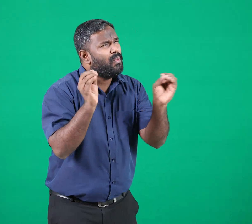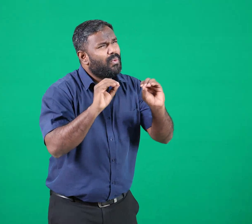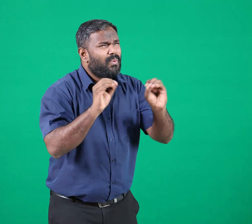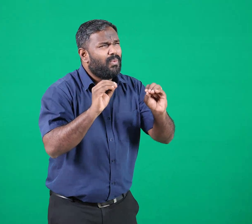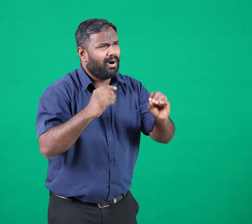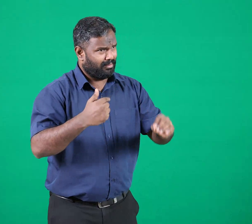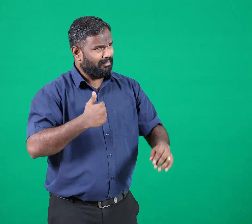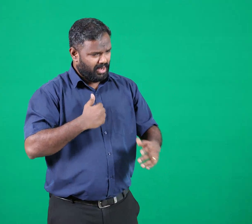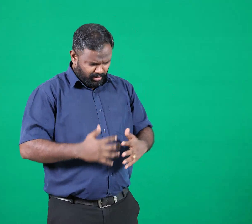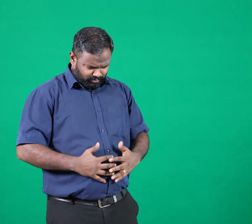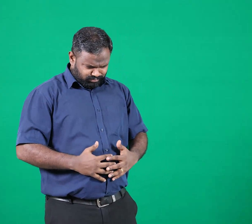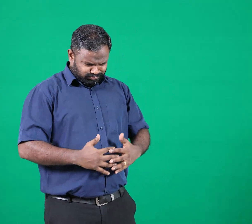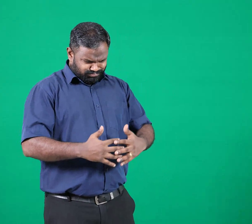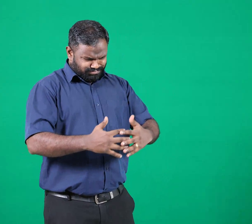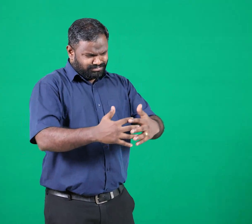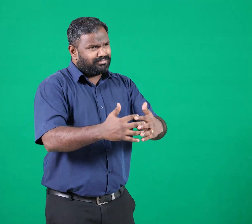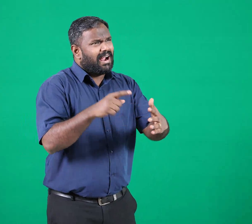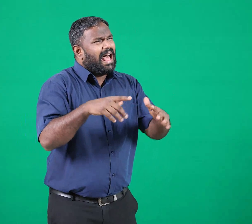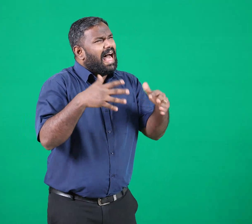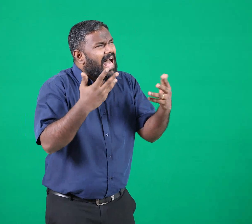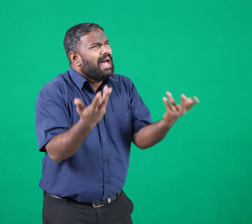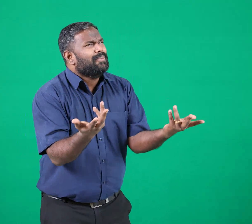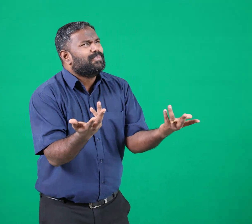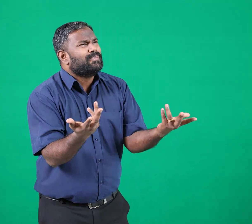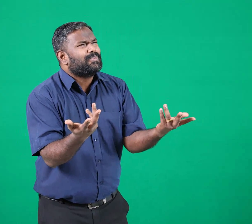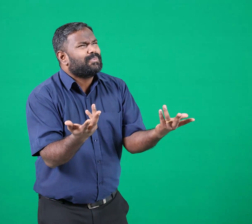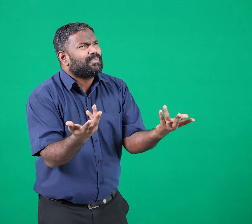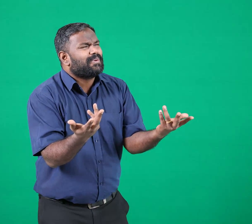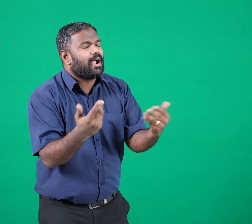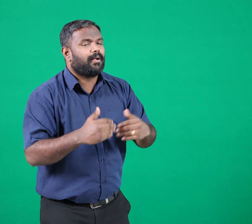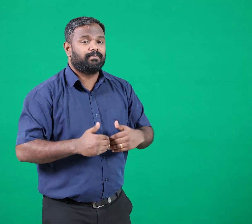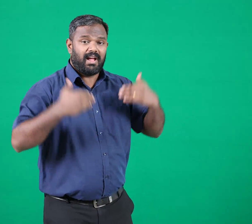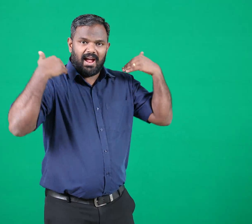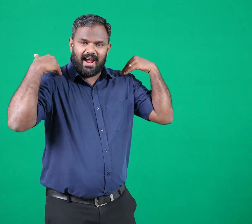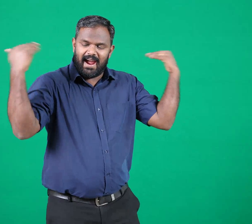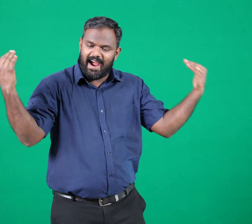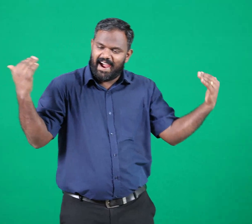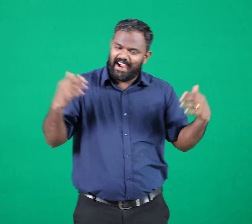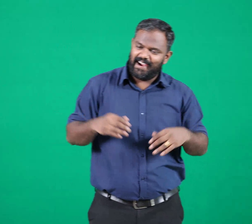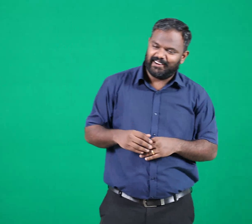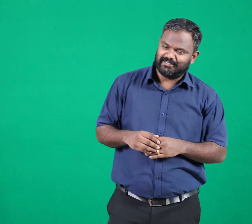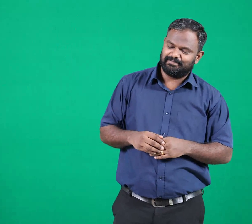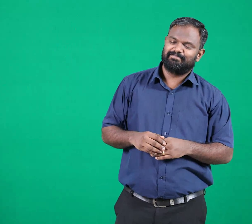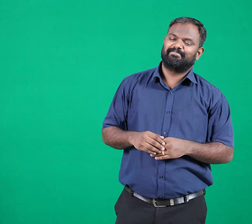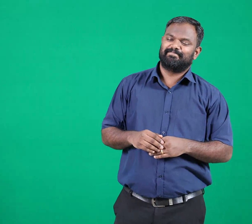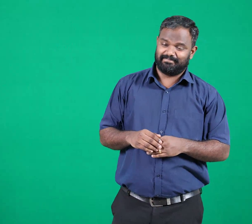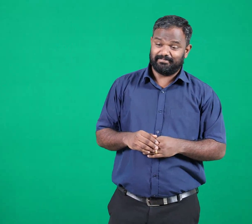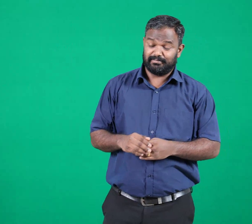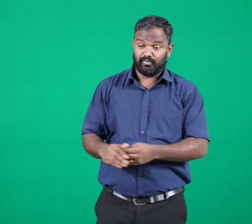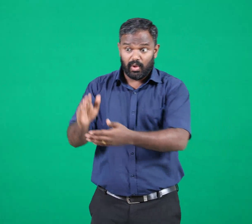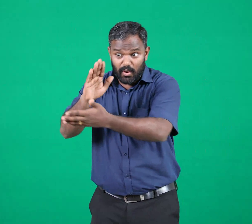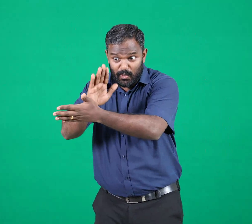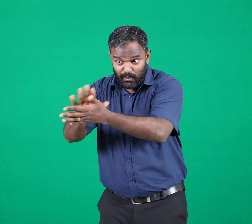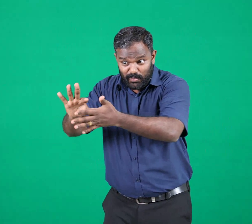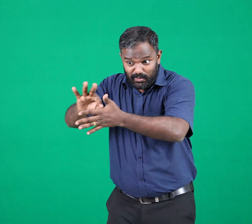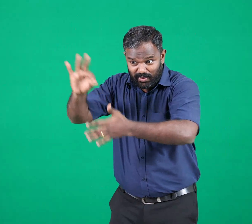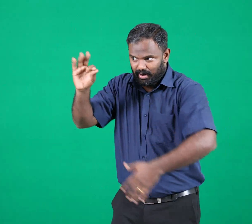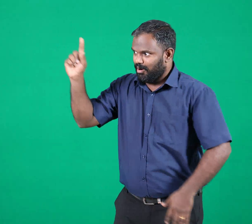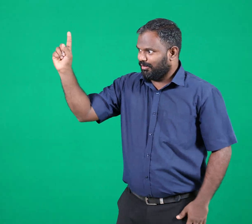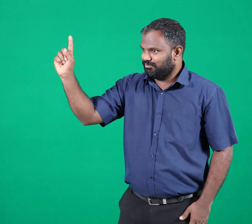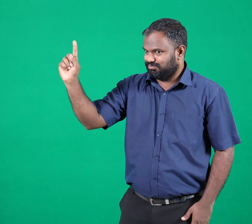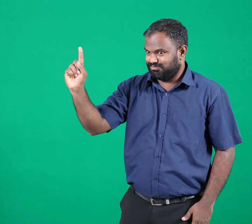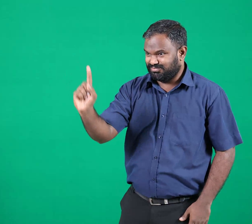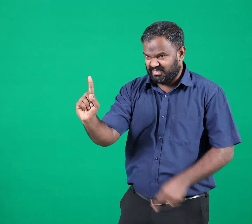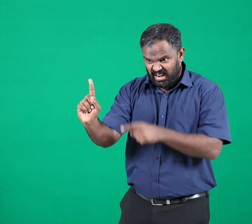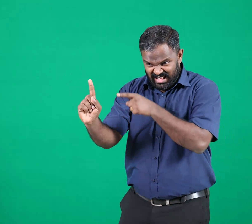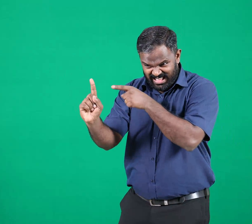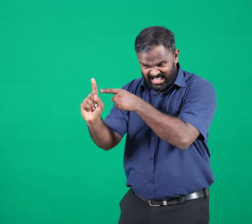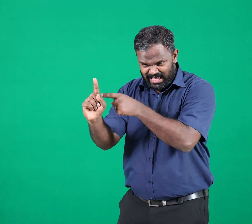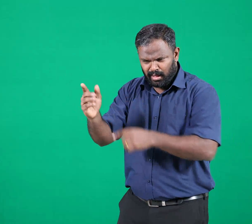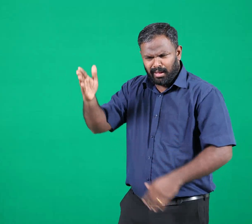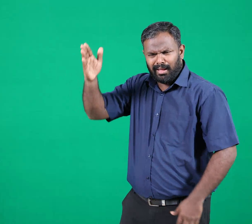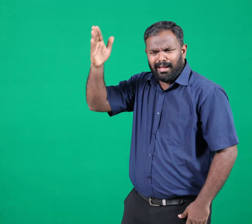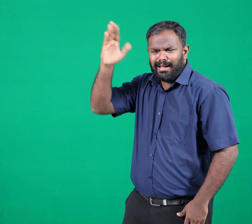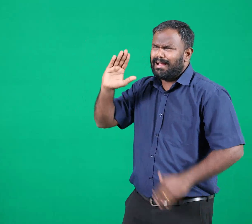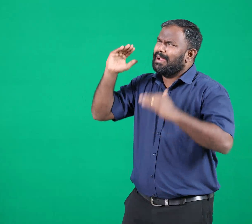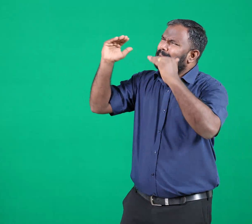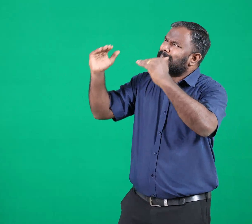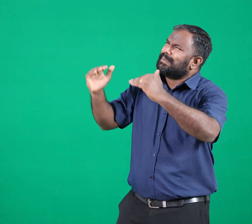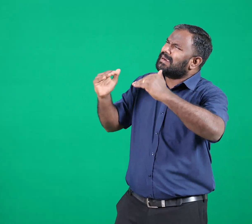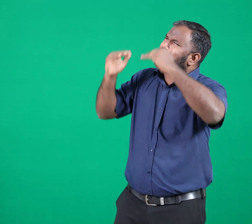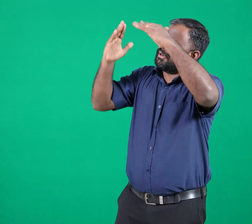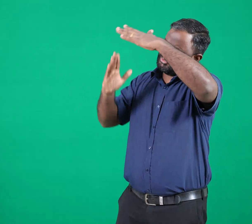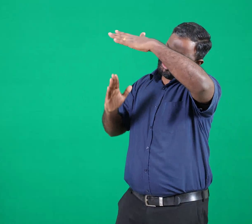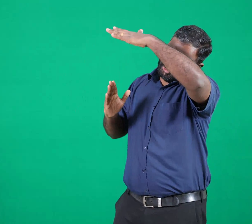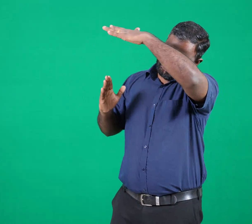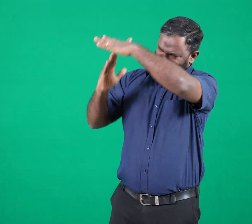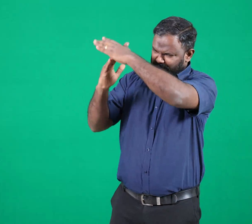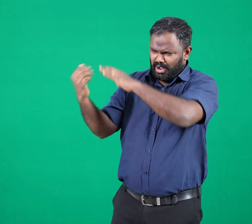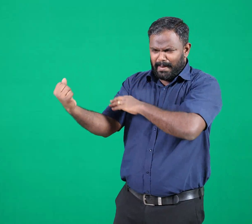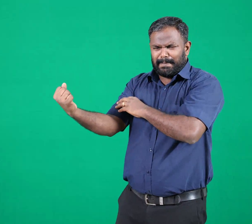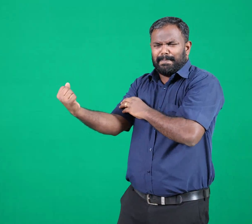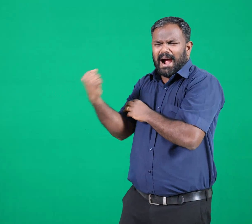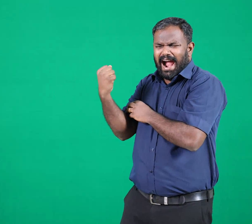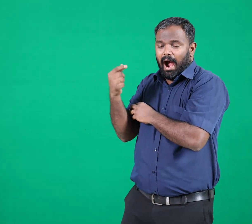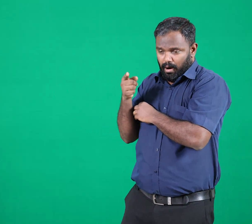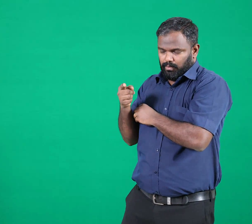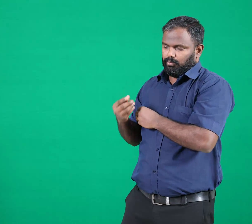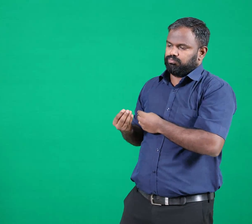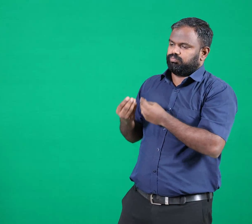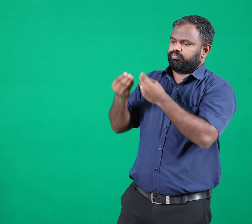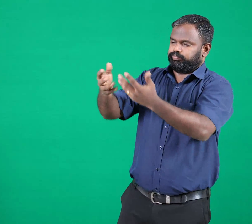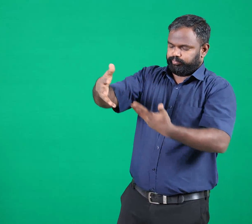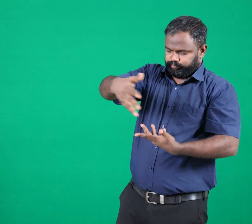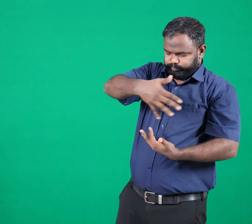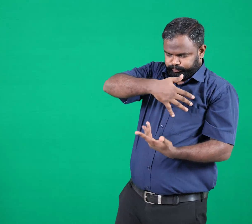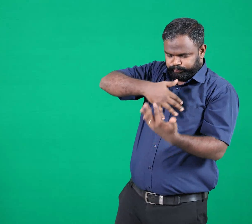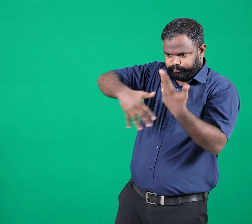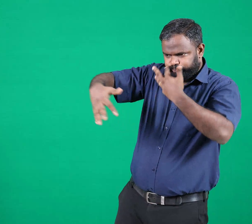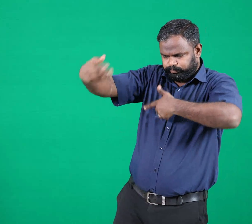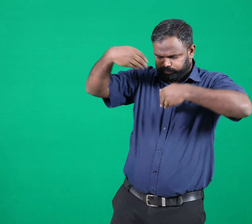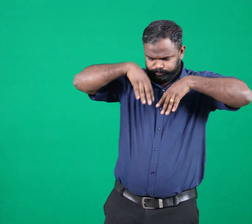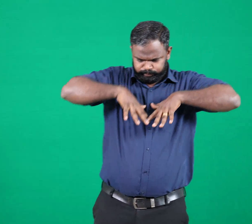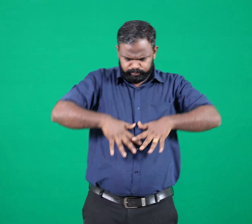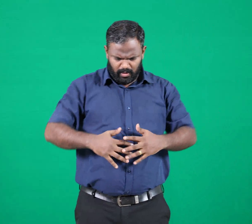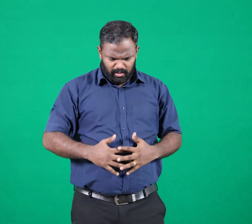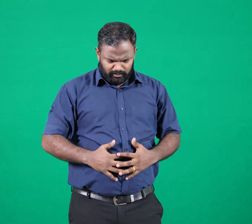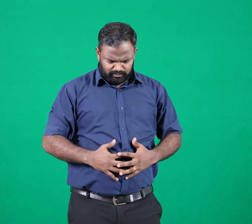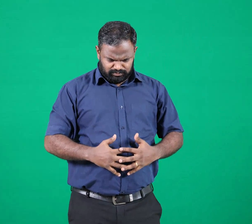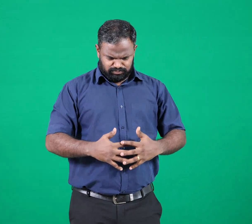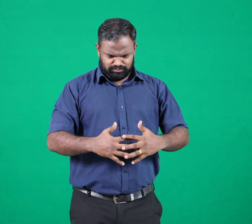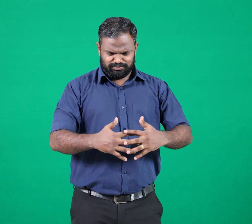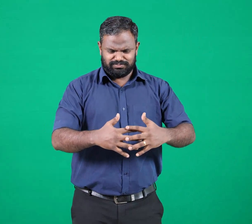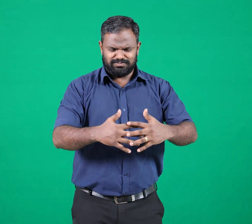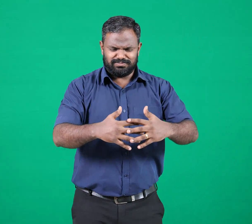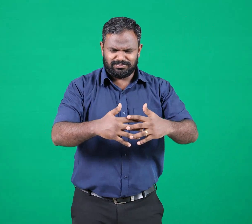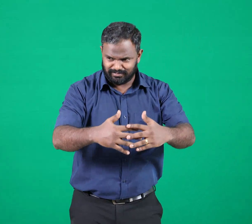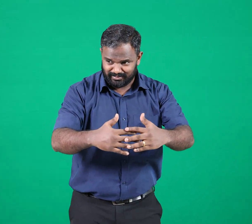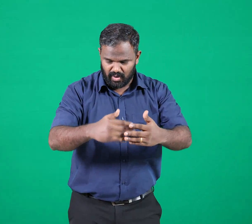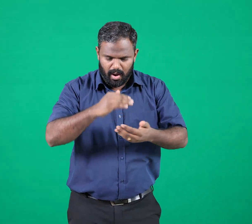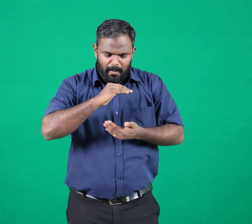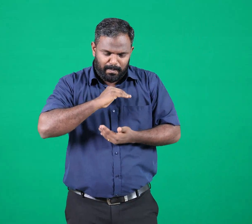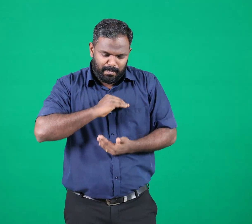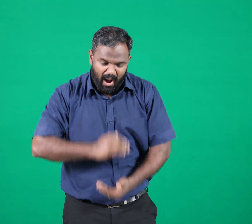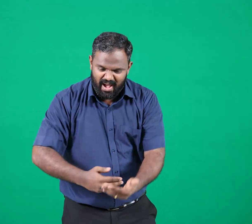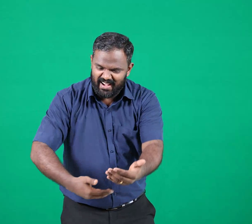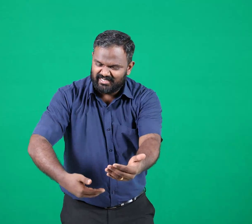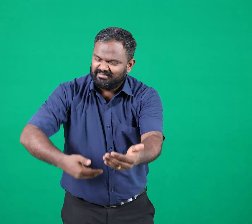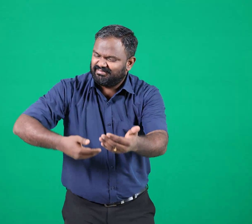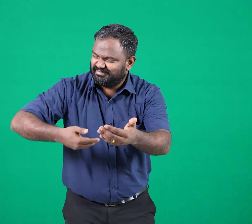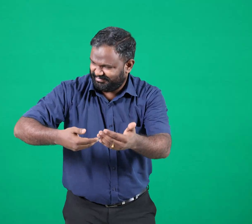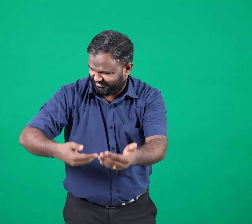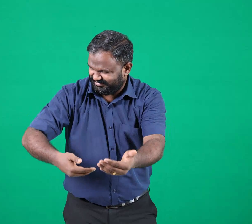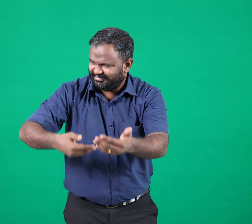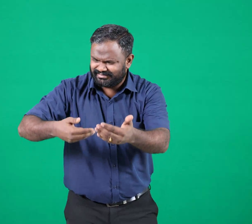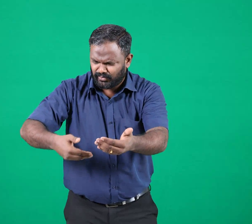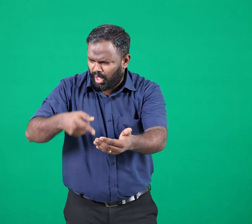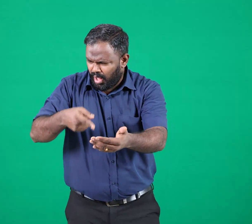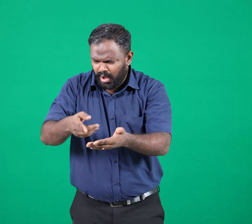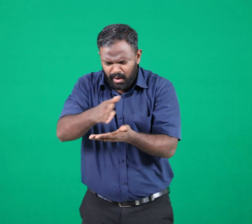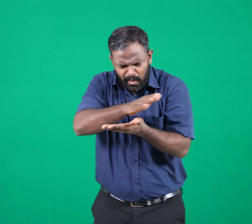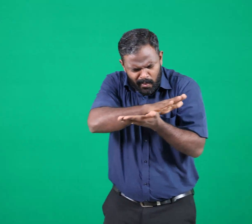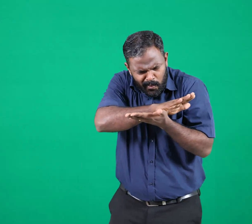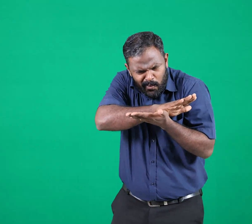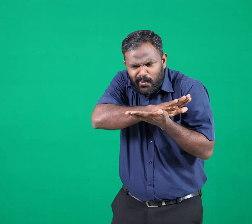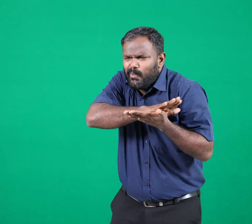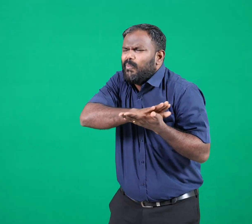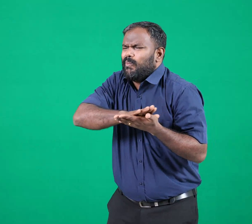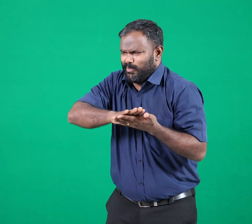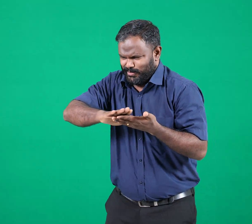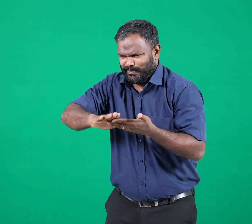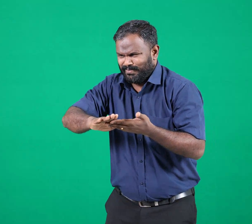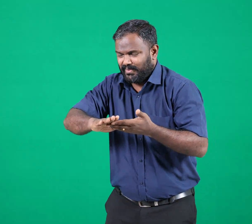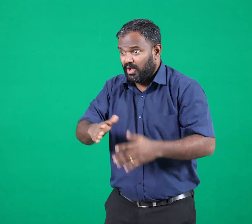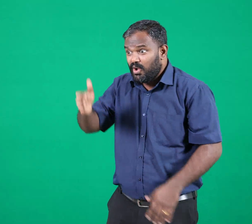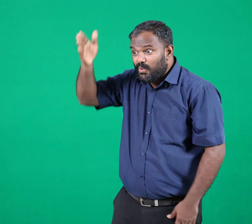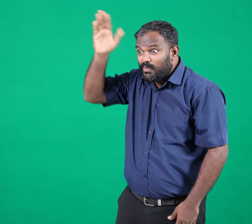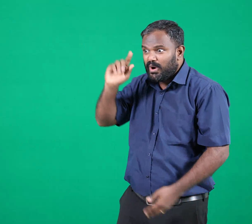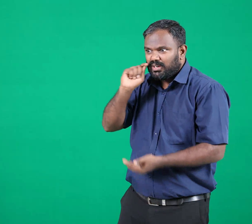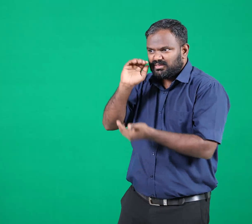The angel replied, "The Holy Spirit will come upon you, and the power of the Most High will overshadow you.